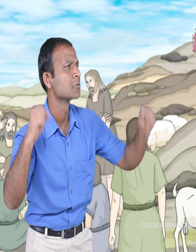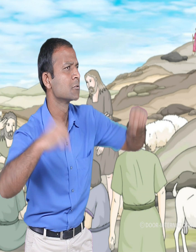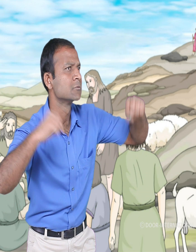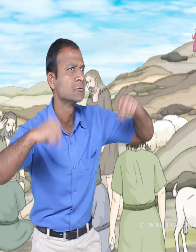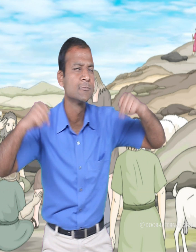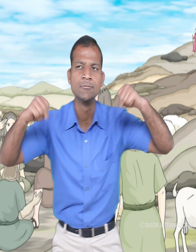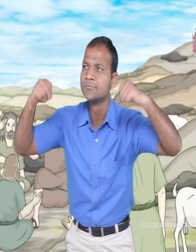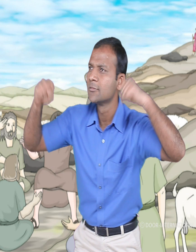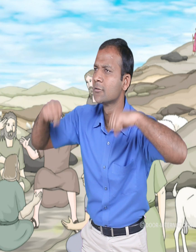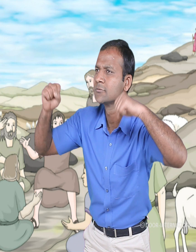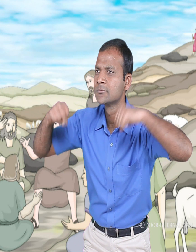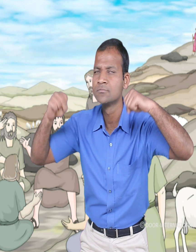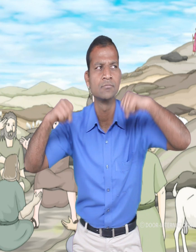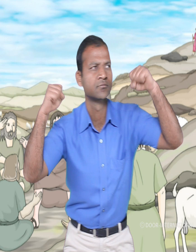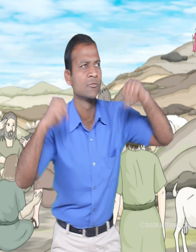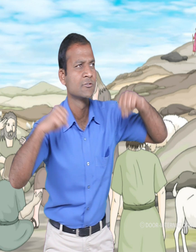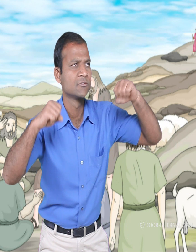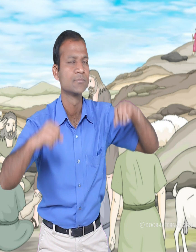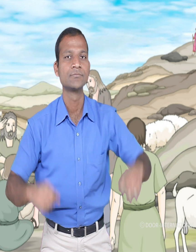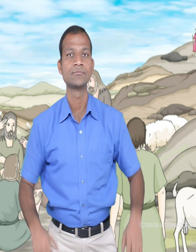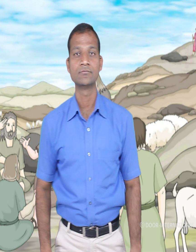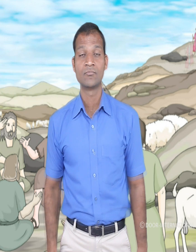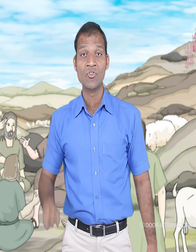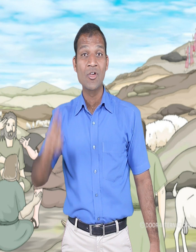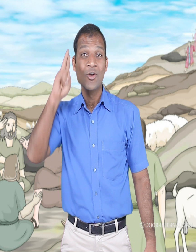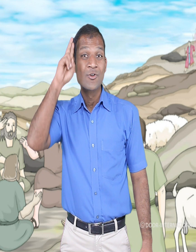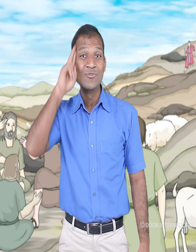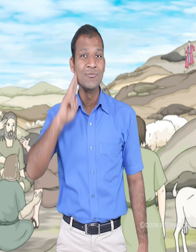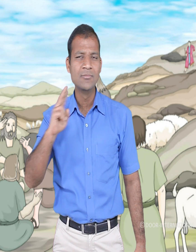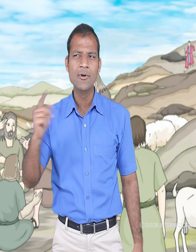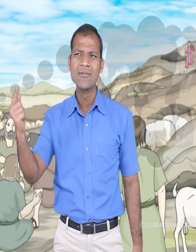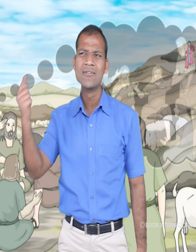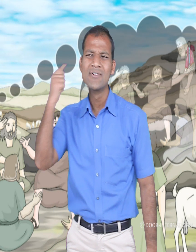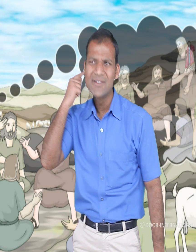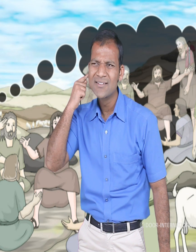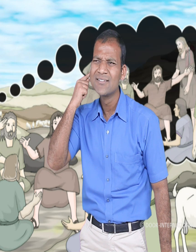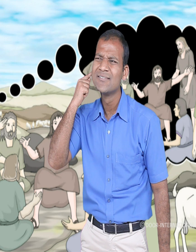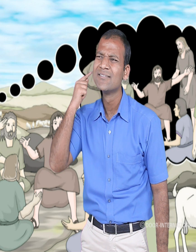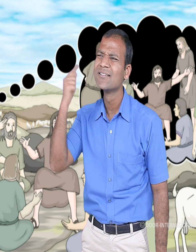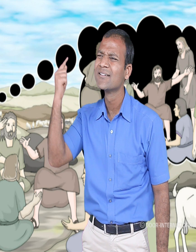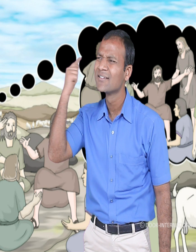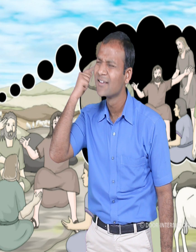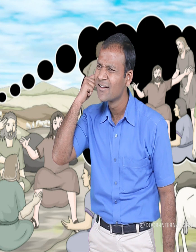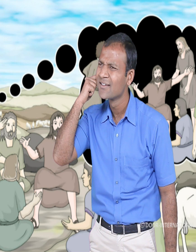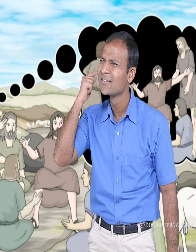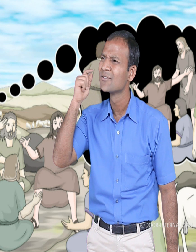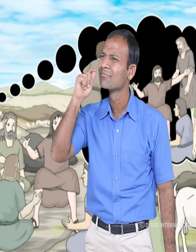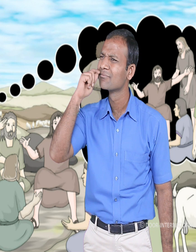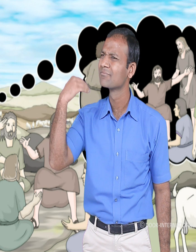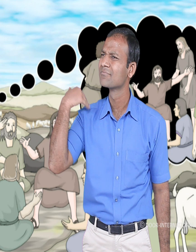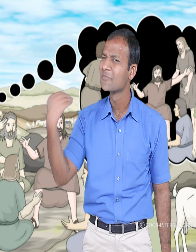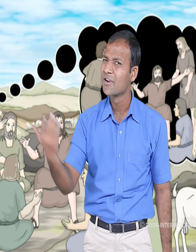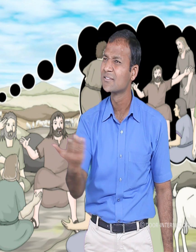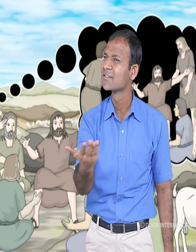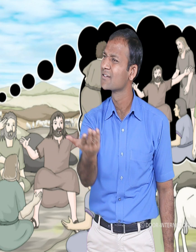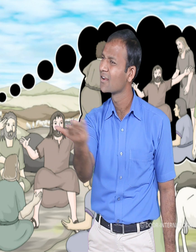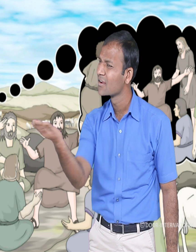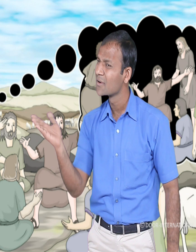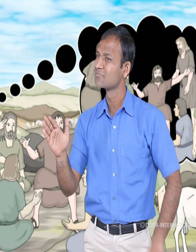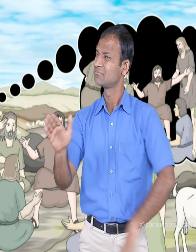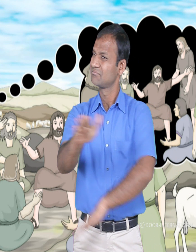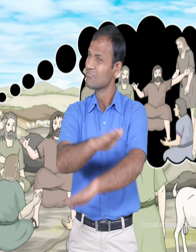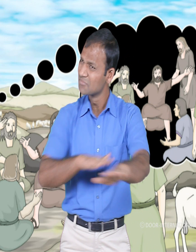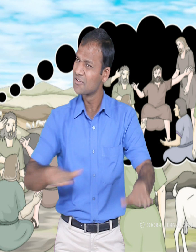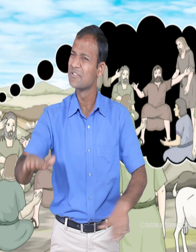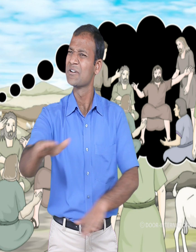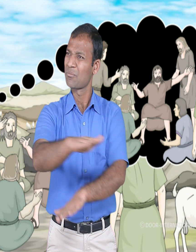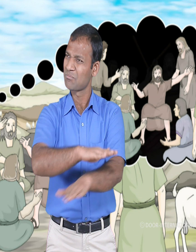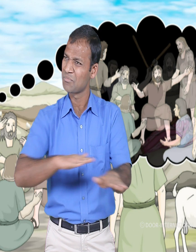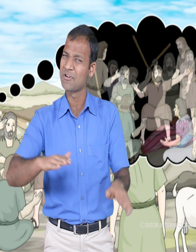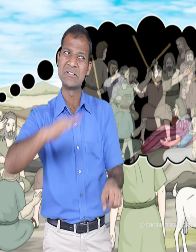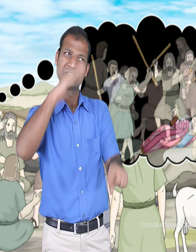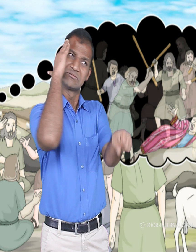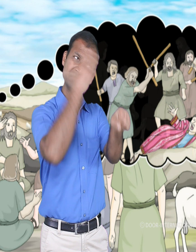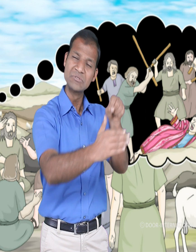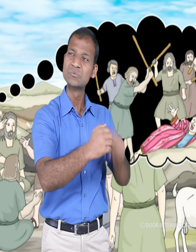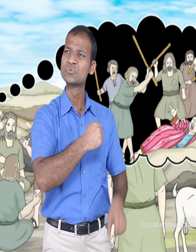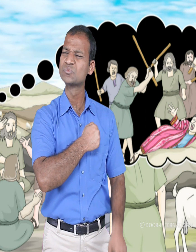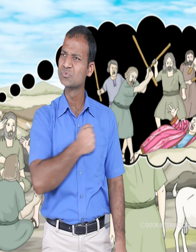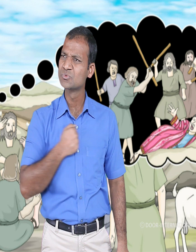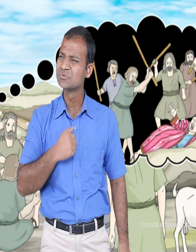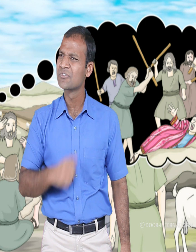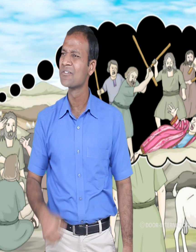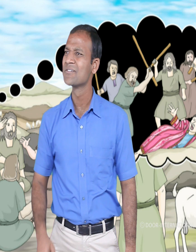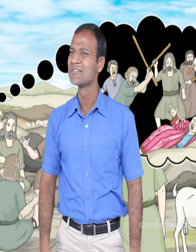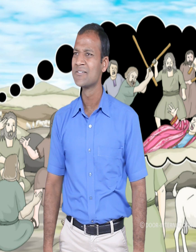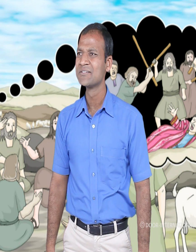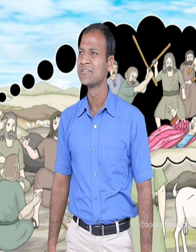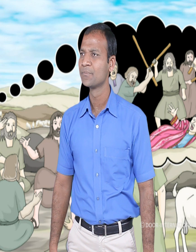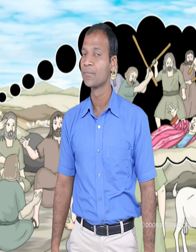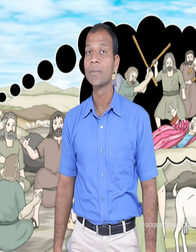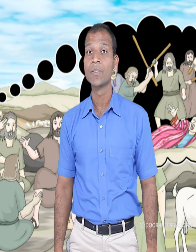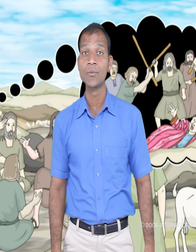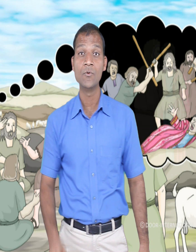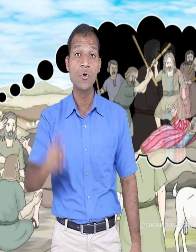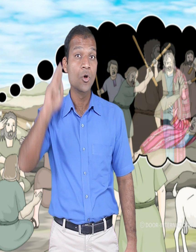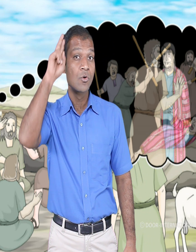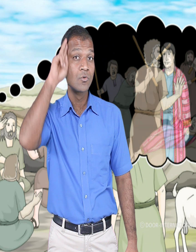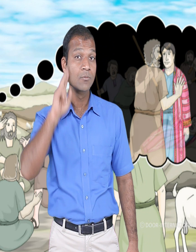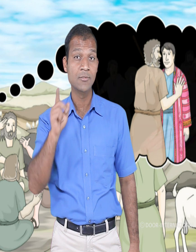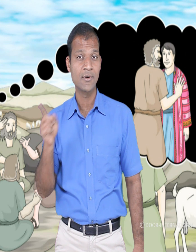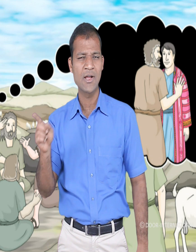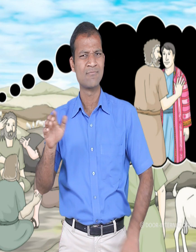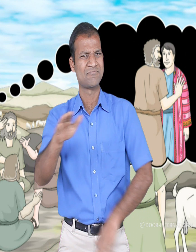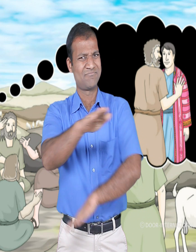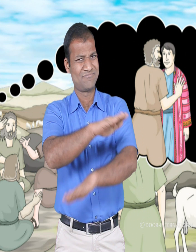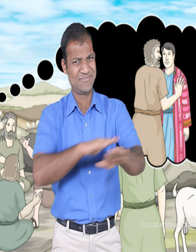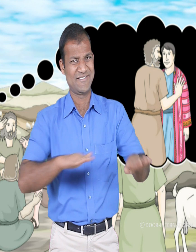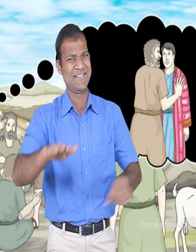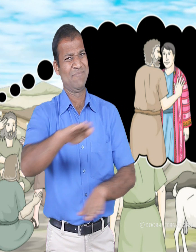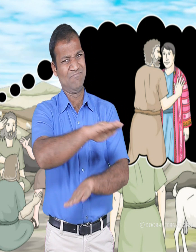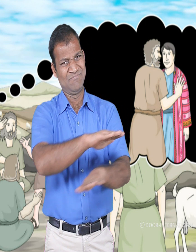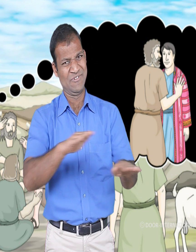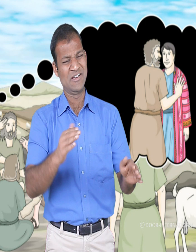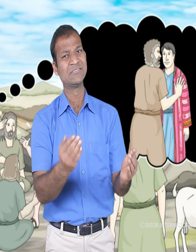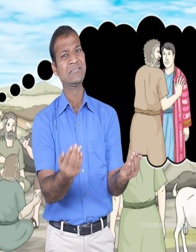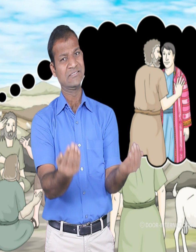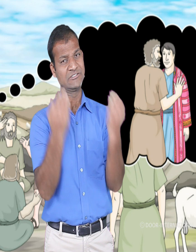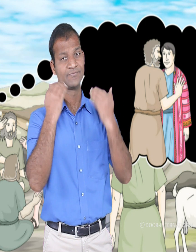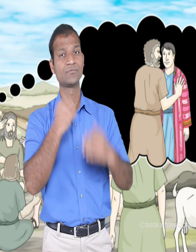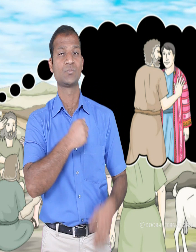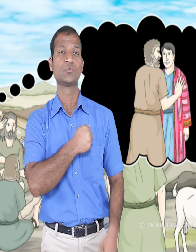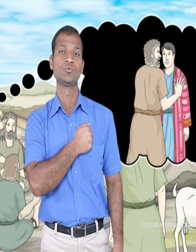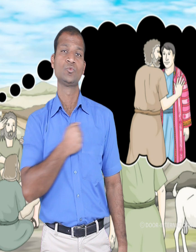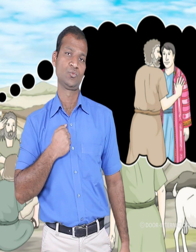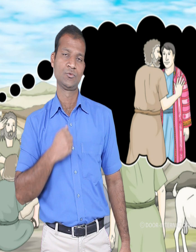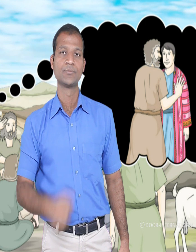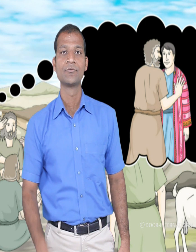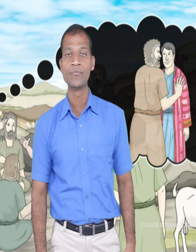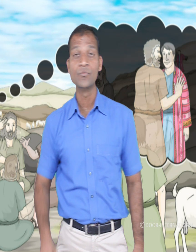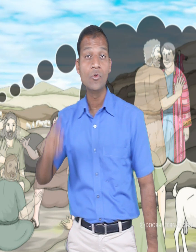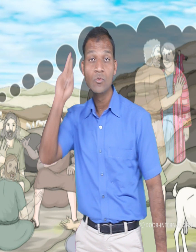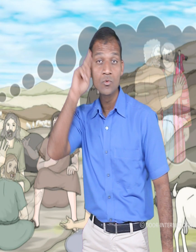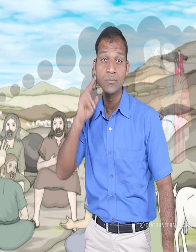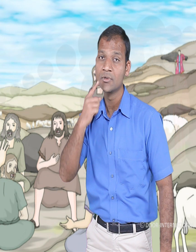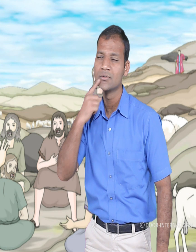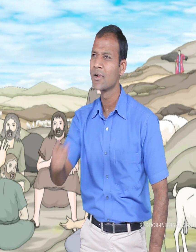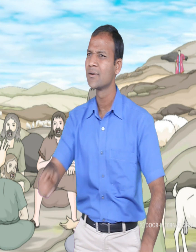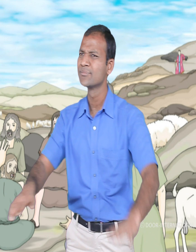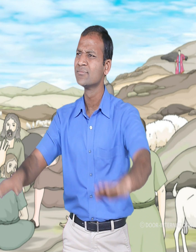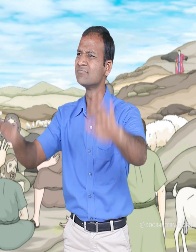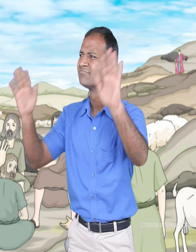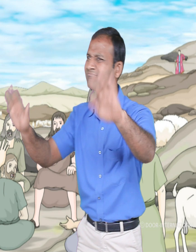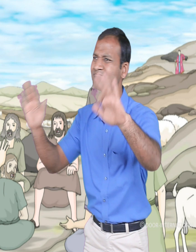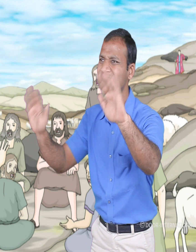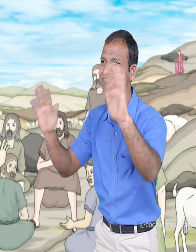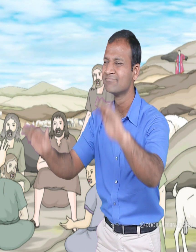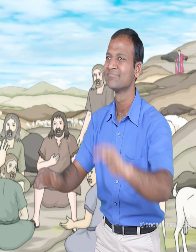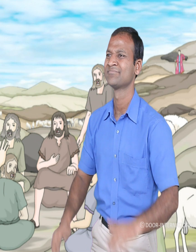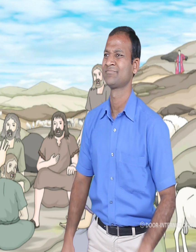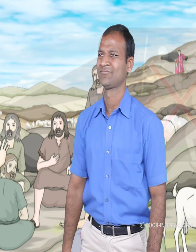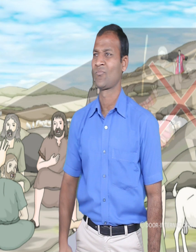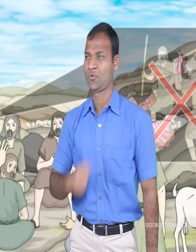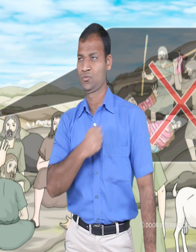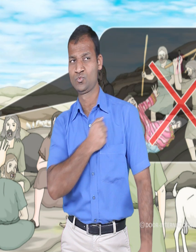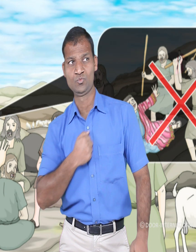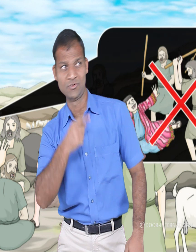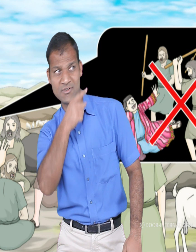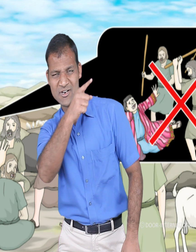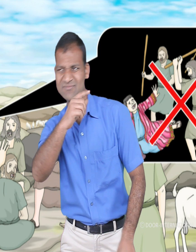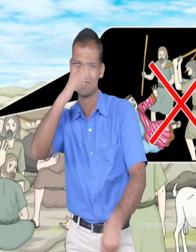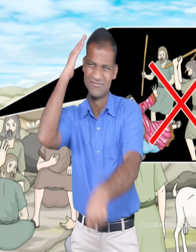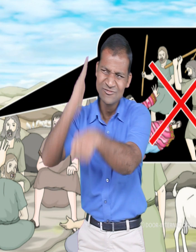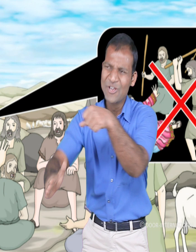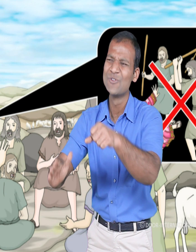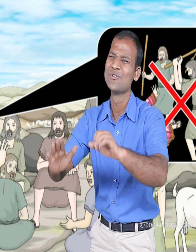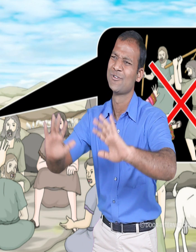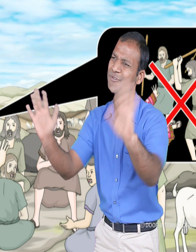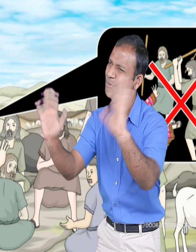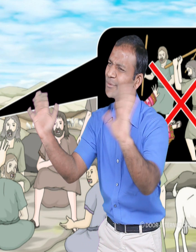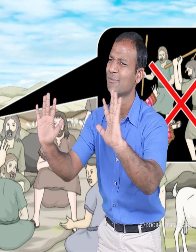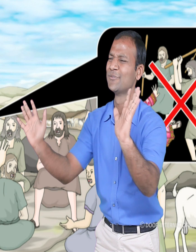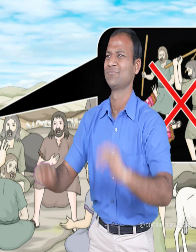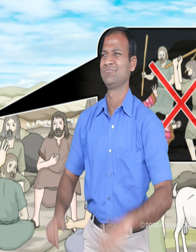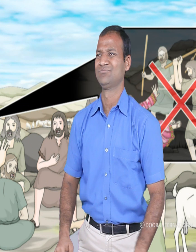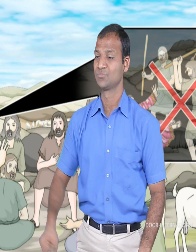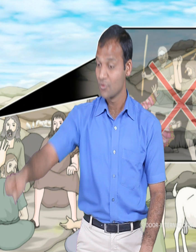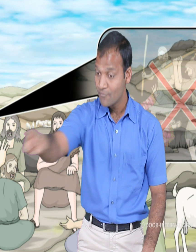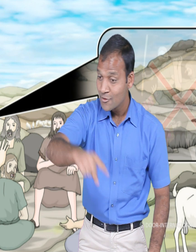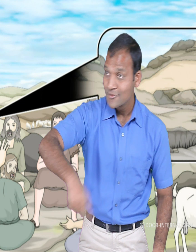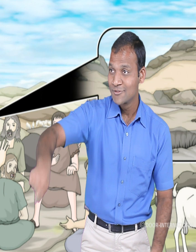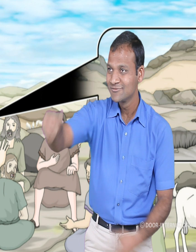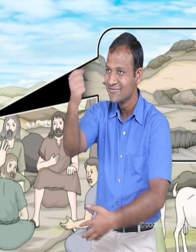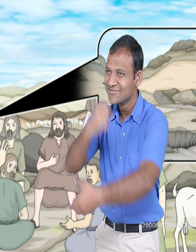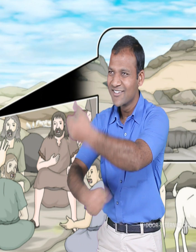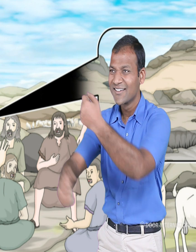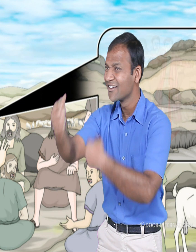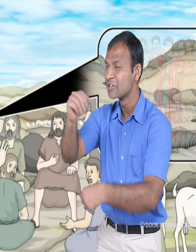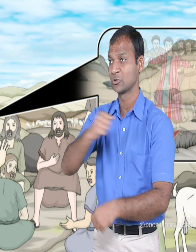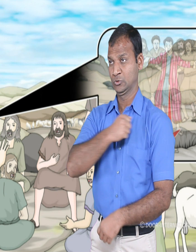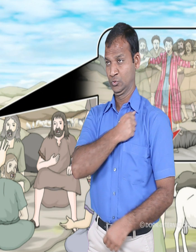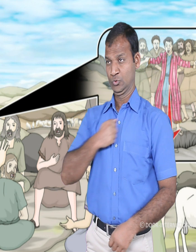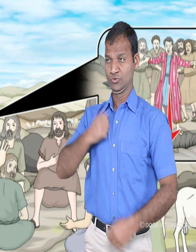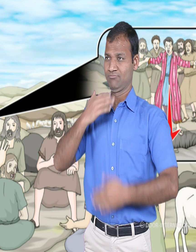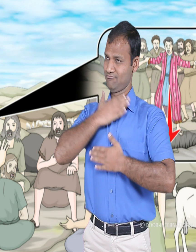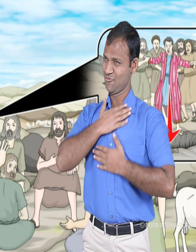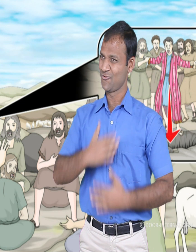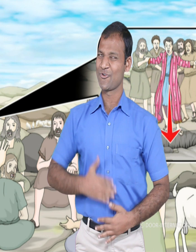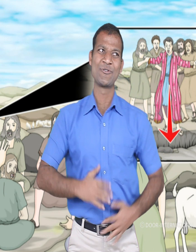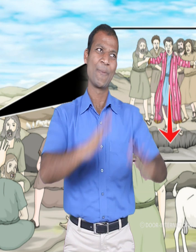When Reuben heard this, he tried to rescue Joseph from their hands. “Let us not take his life,” he said. “Do not shed his blood.